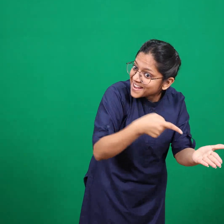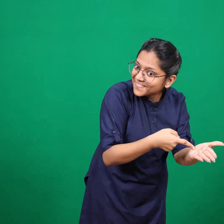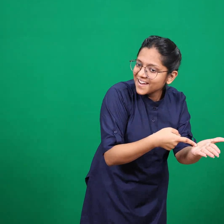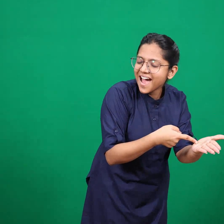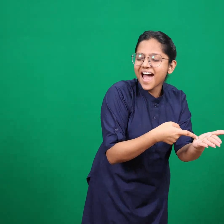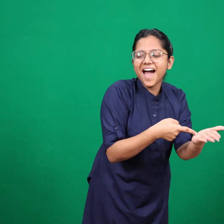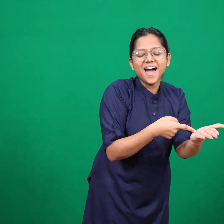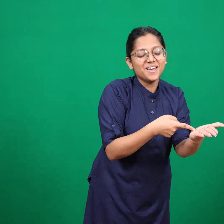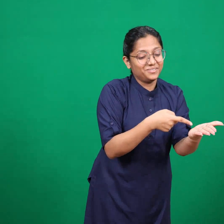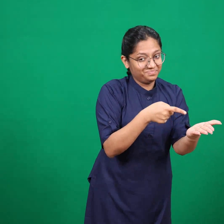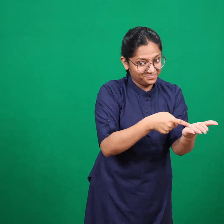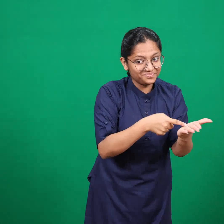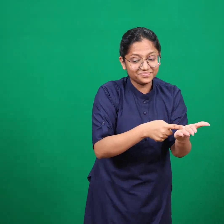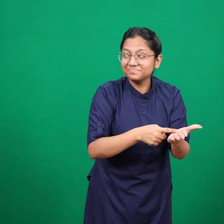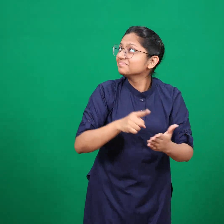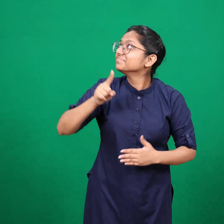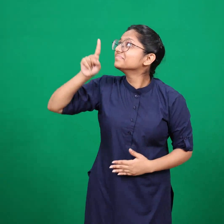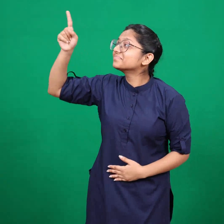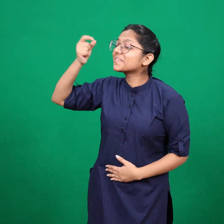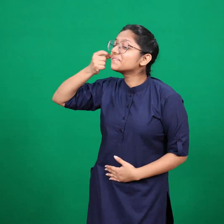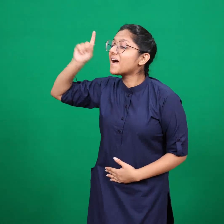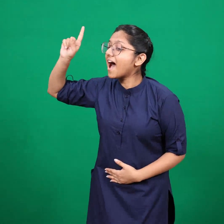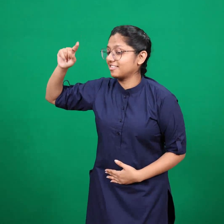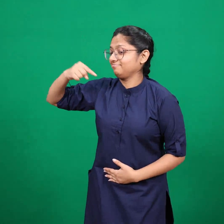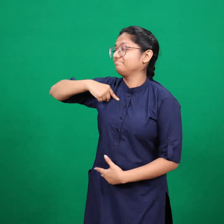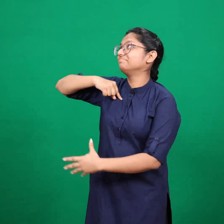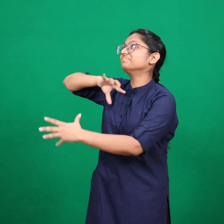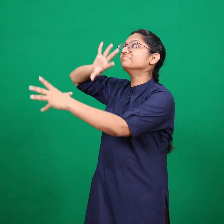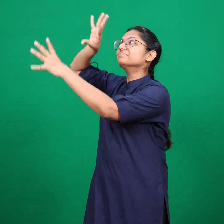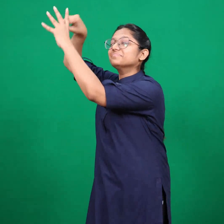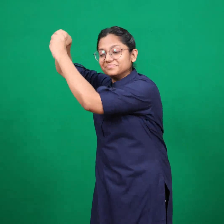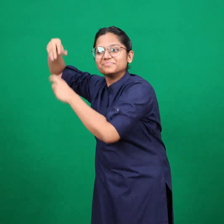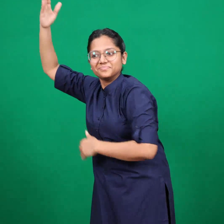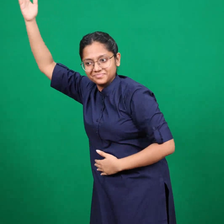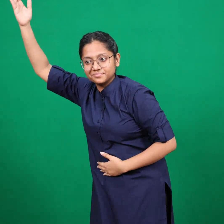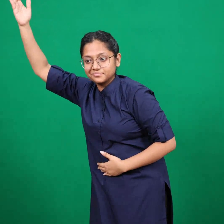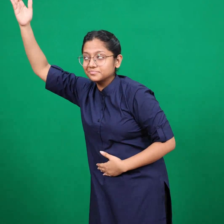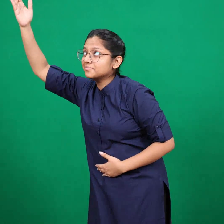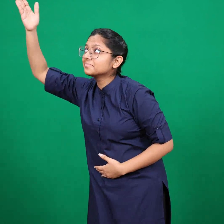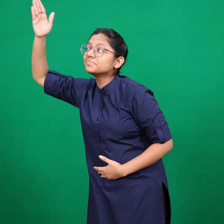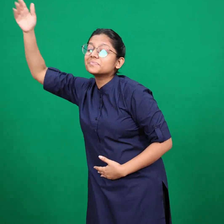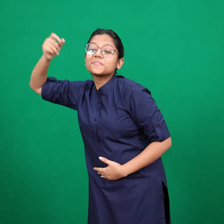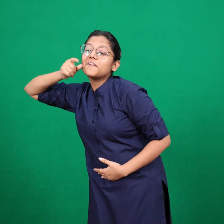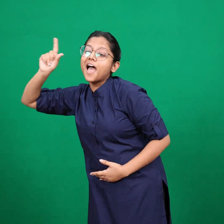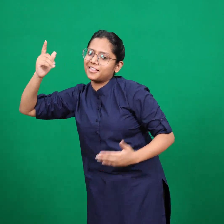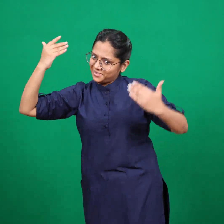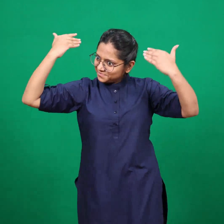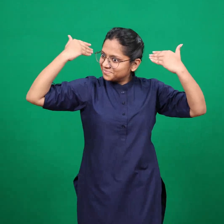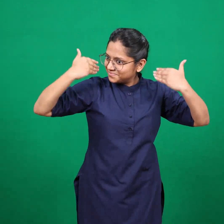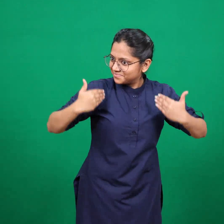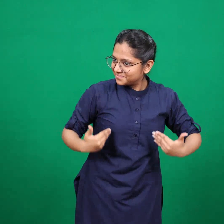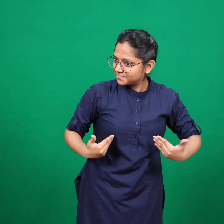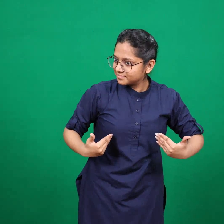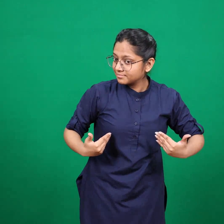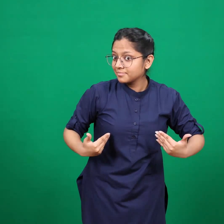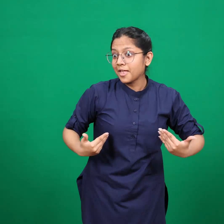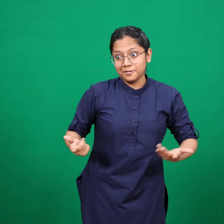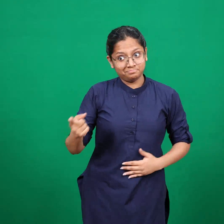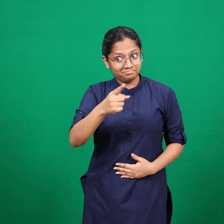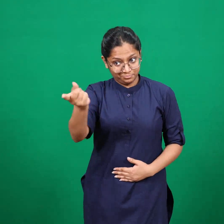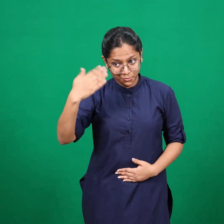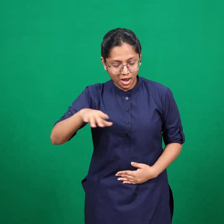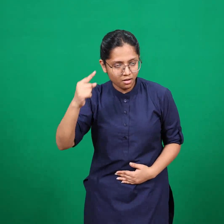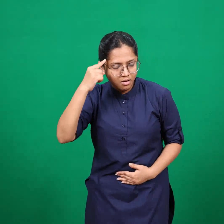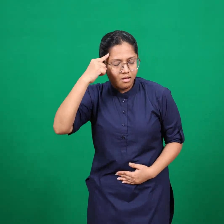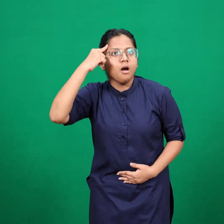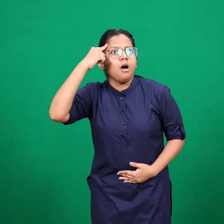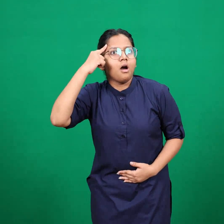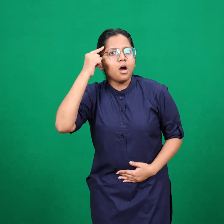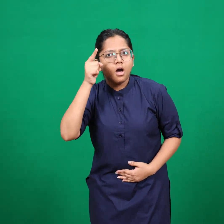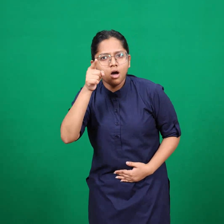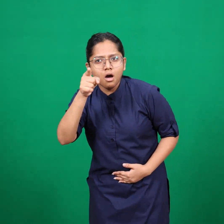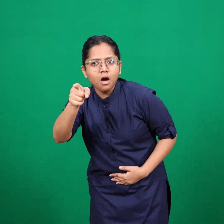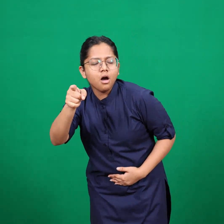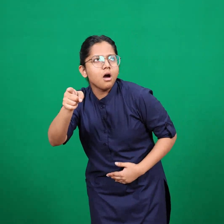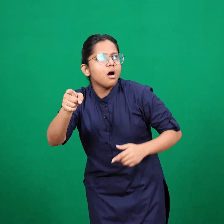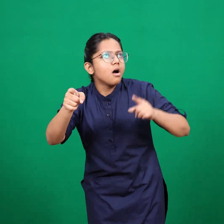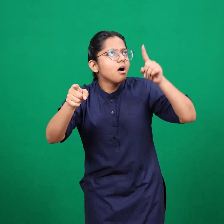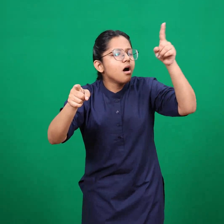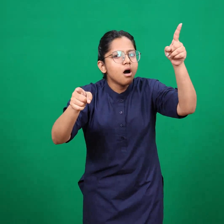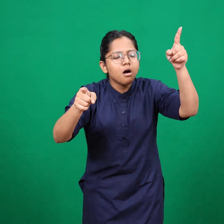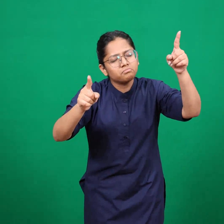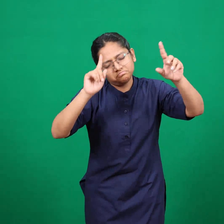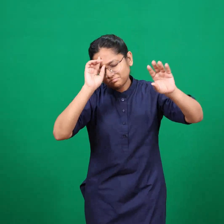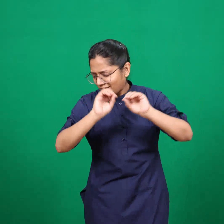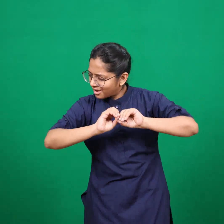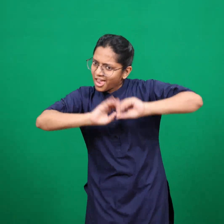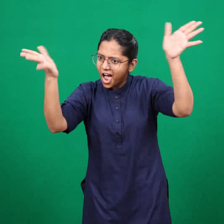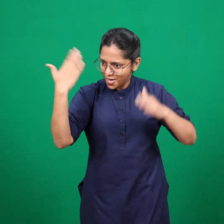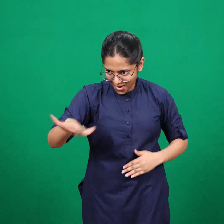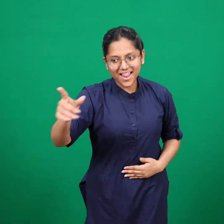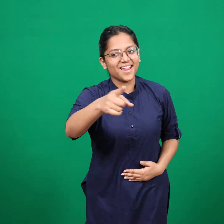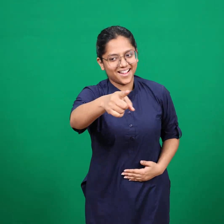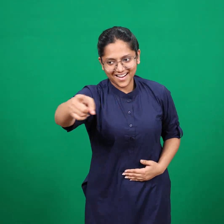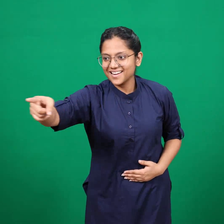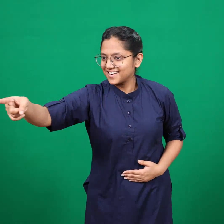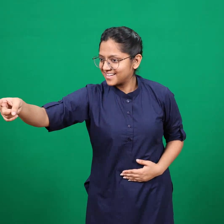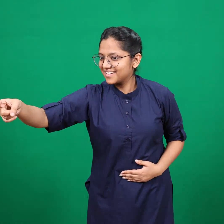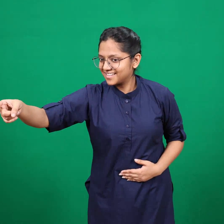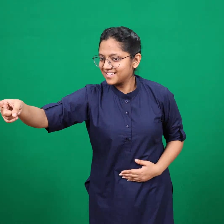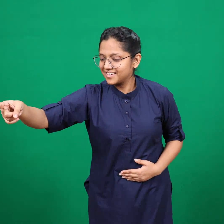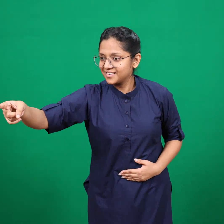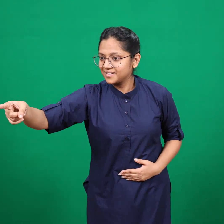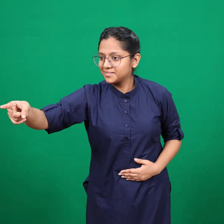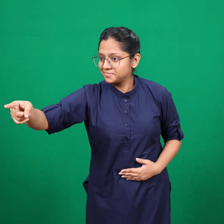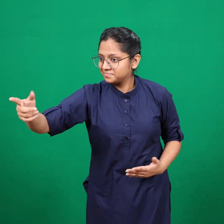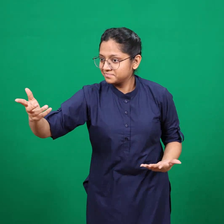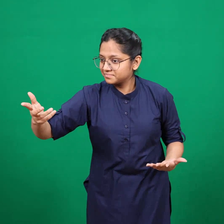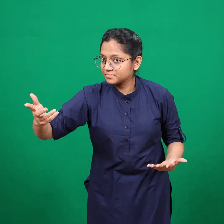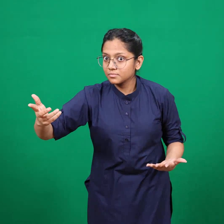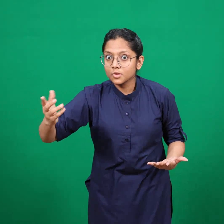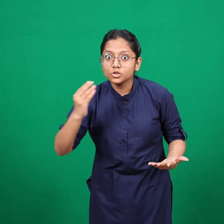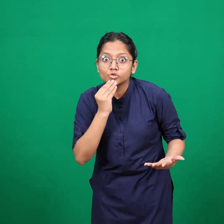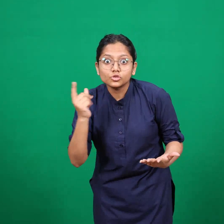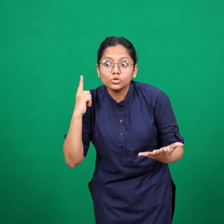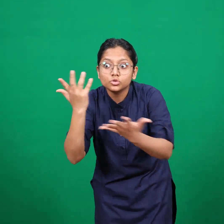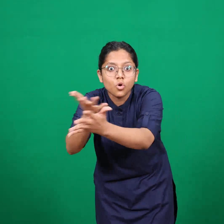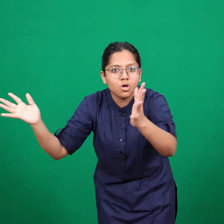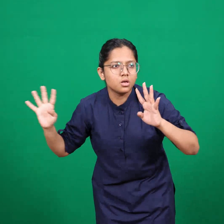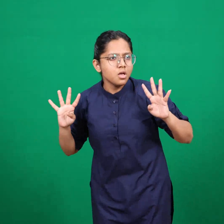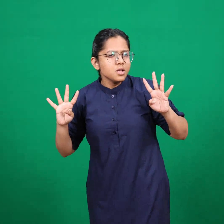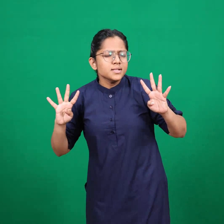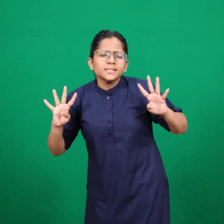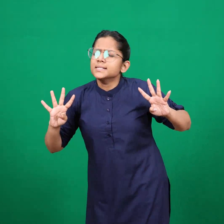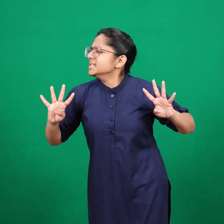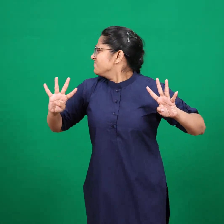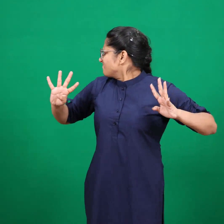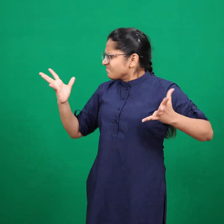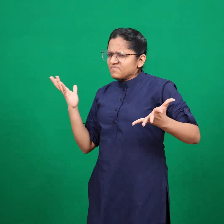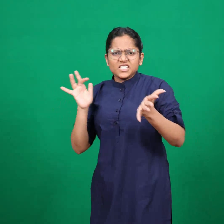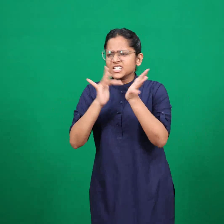At this, they tried again to seize Him, but He escaped their grasp.